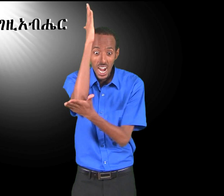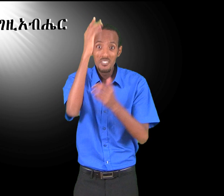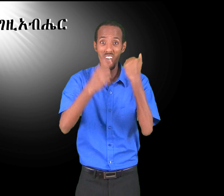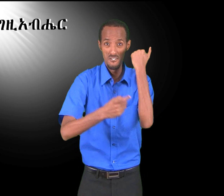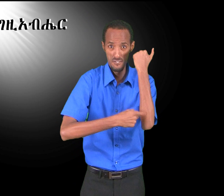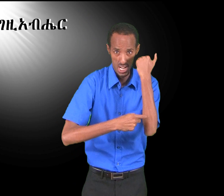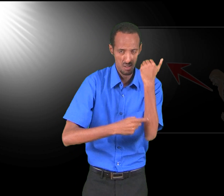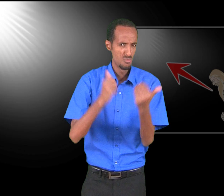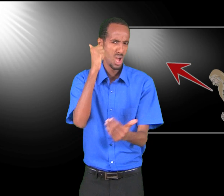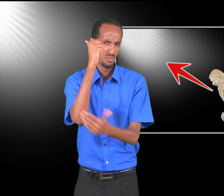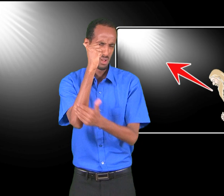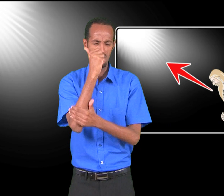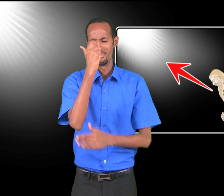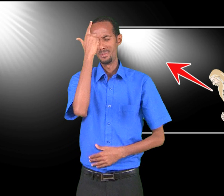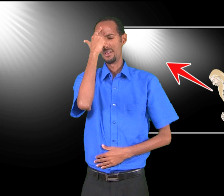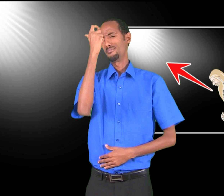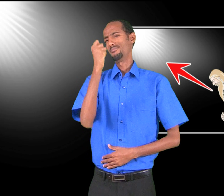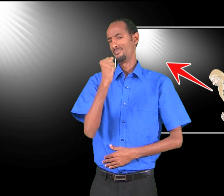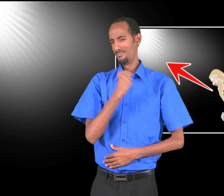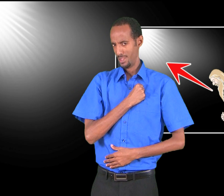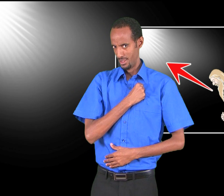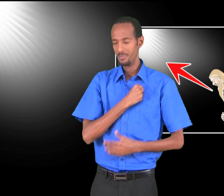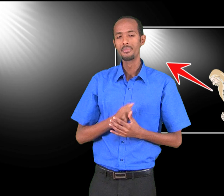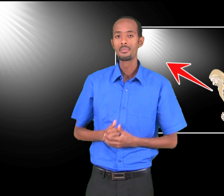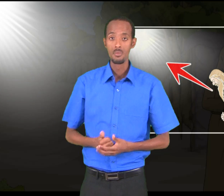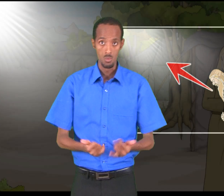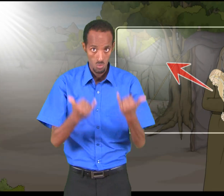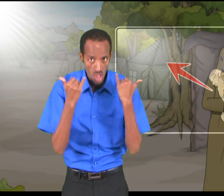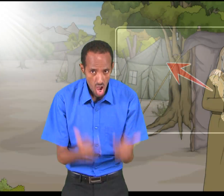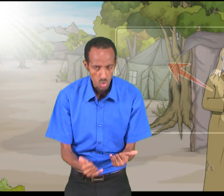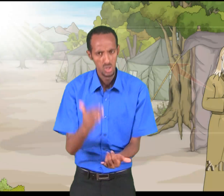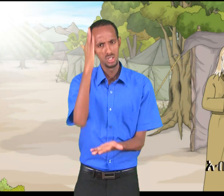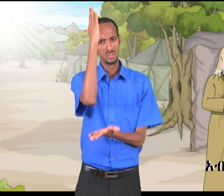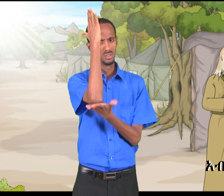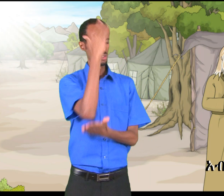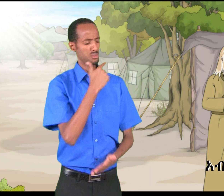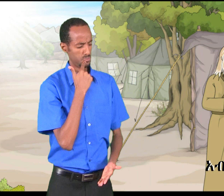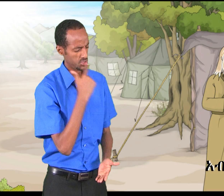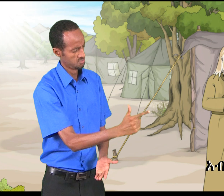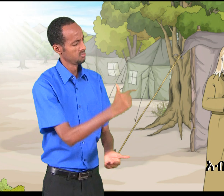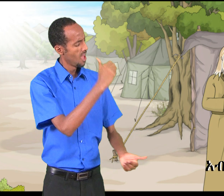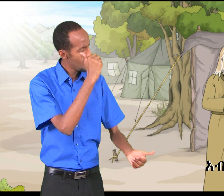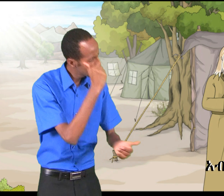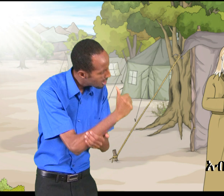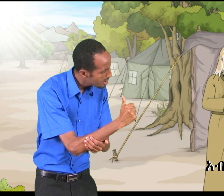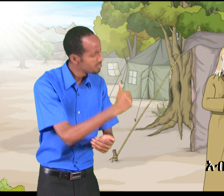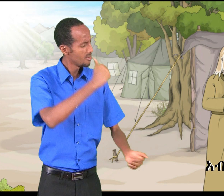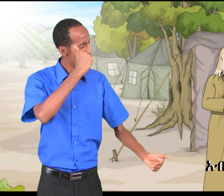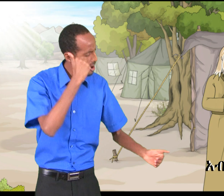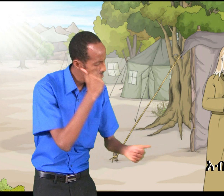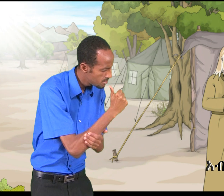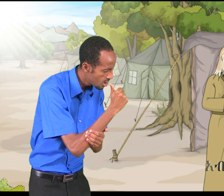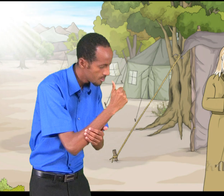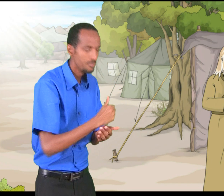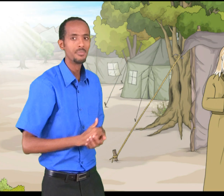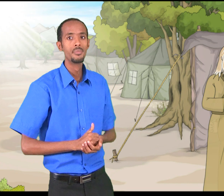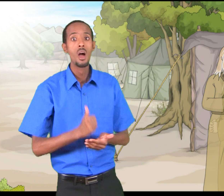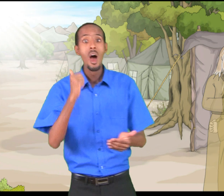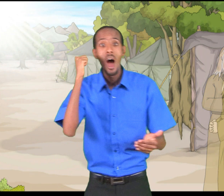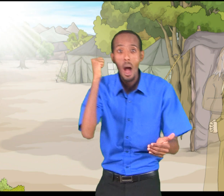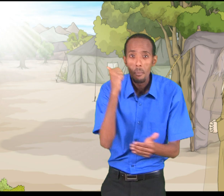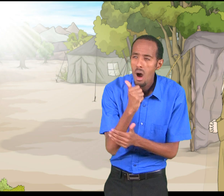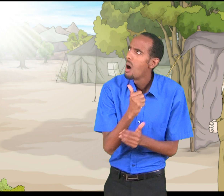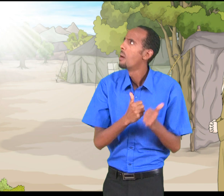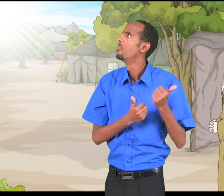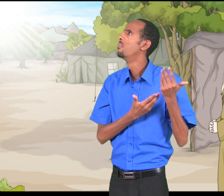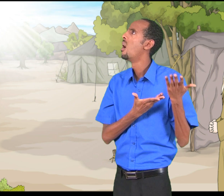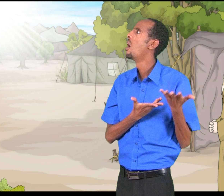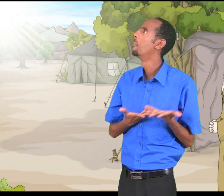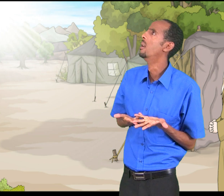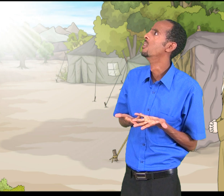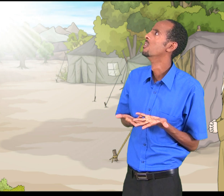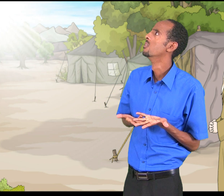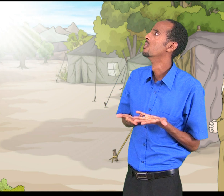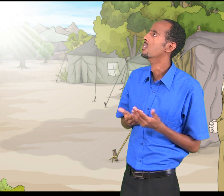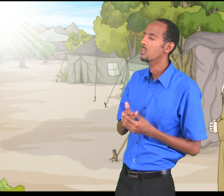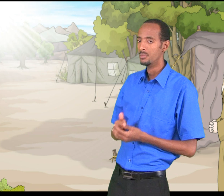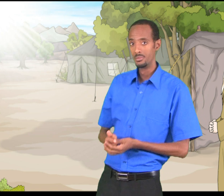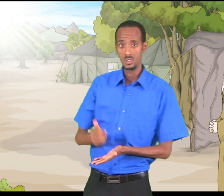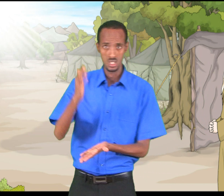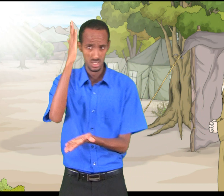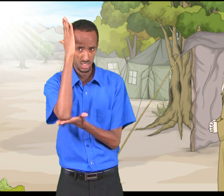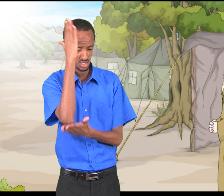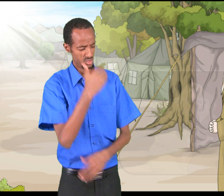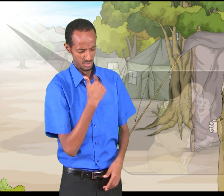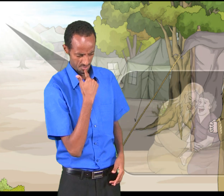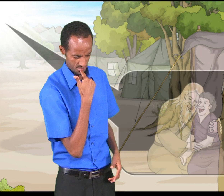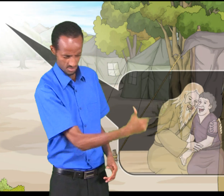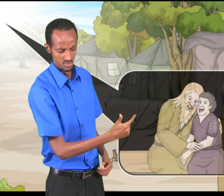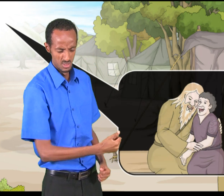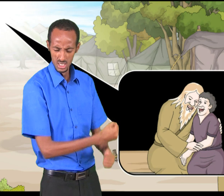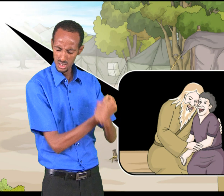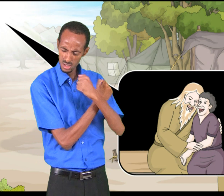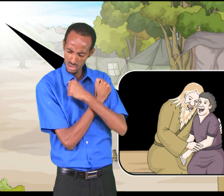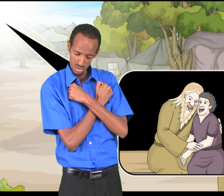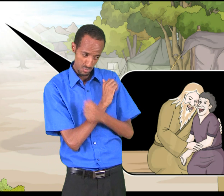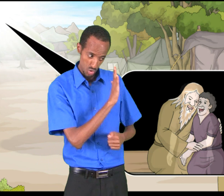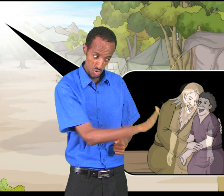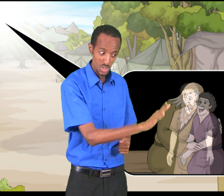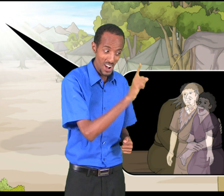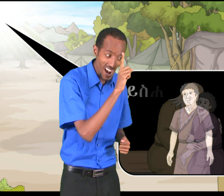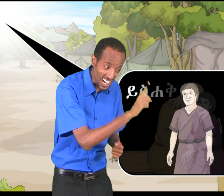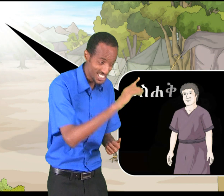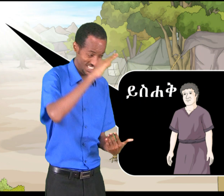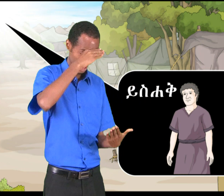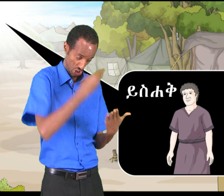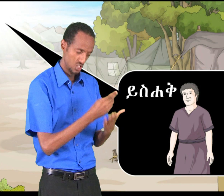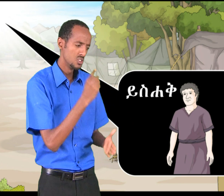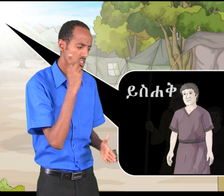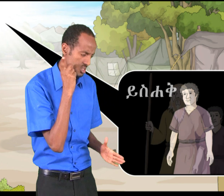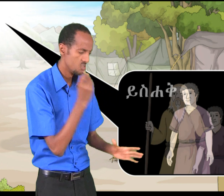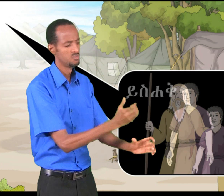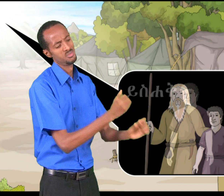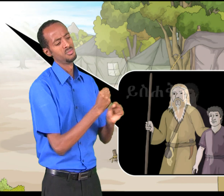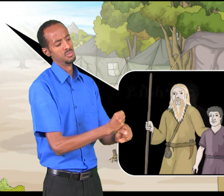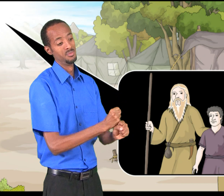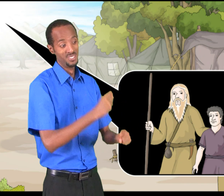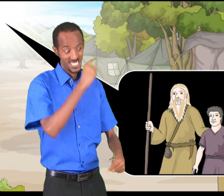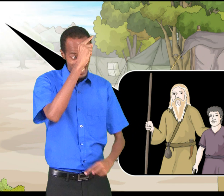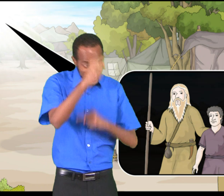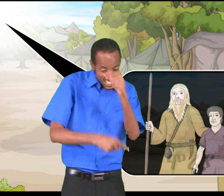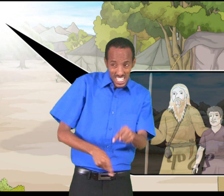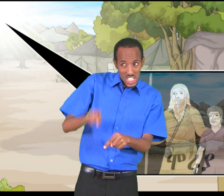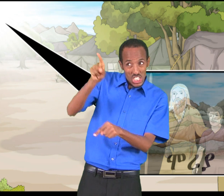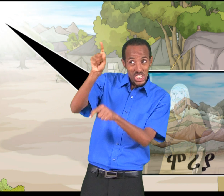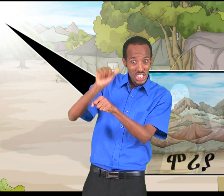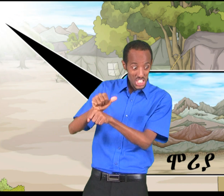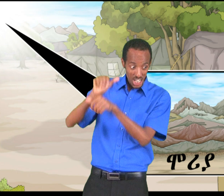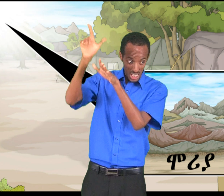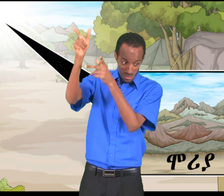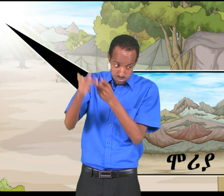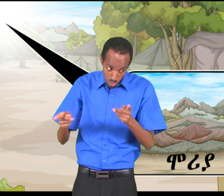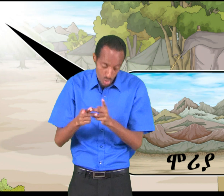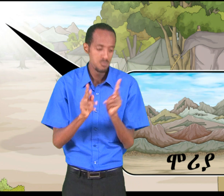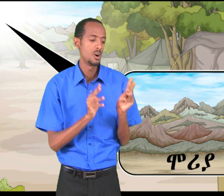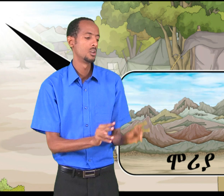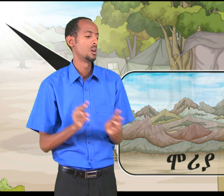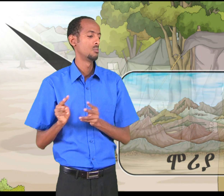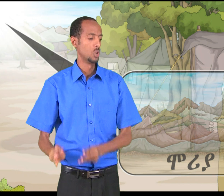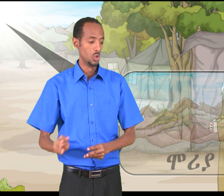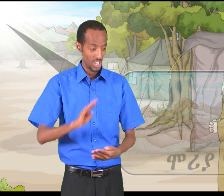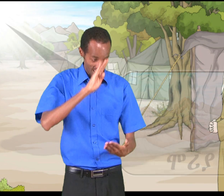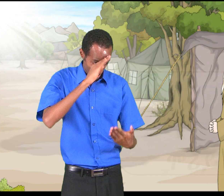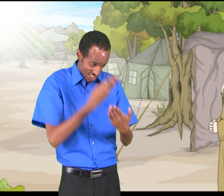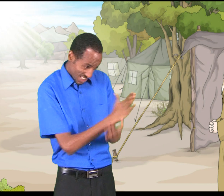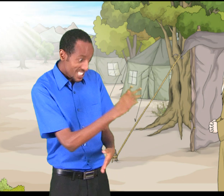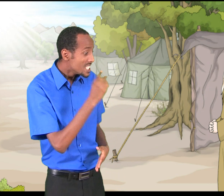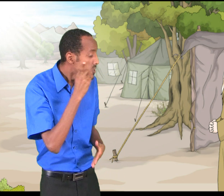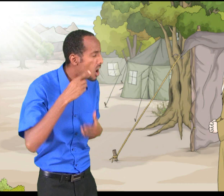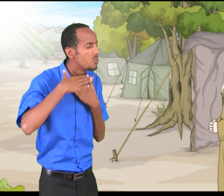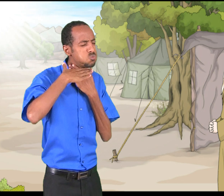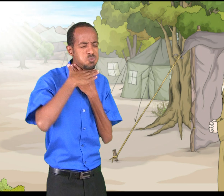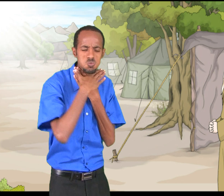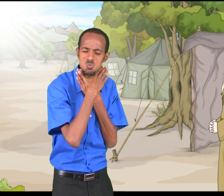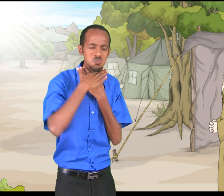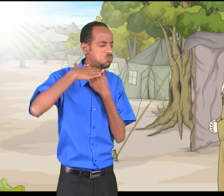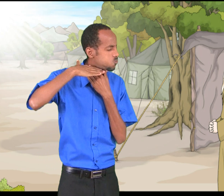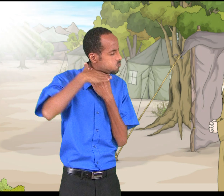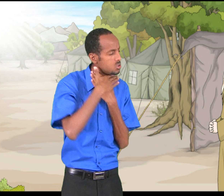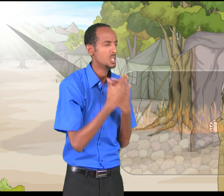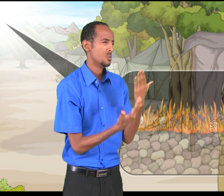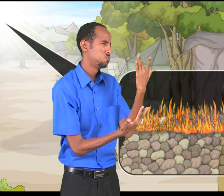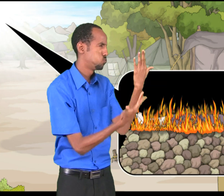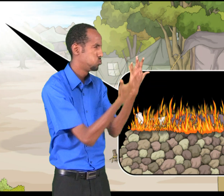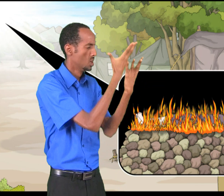Some time later God tested Abraham and said to him, “Abraham!” “Here I am,” he answered. “Take your son,” God said, “your only son Isaac, whom you love, and go to the land of Moriah.